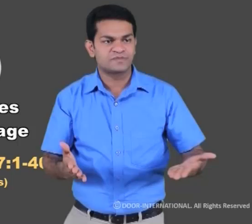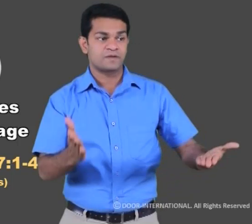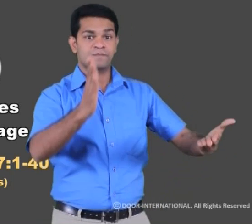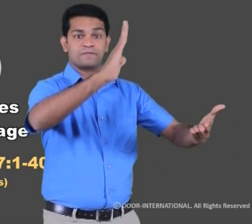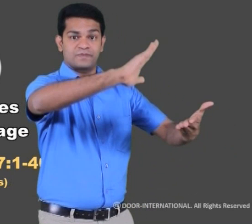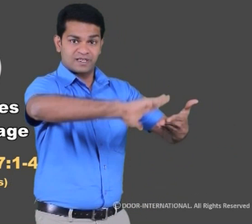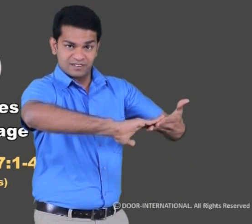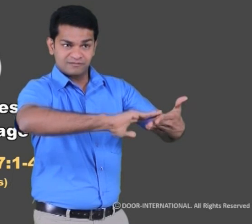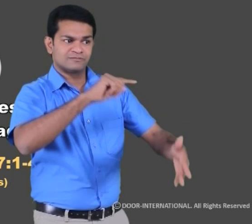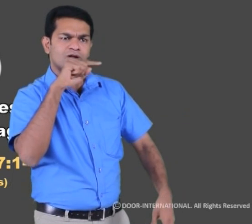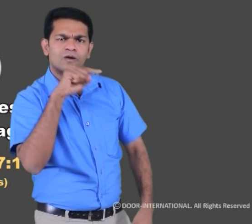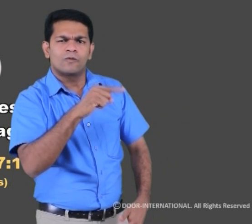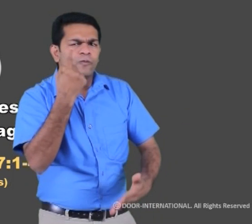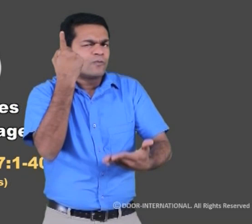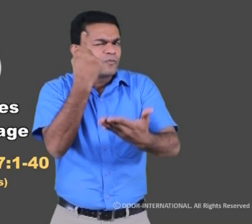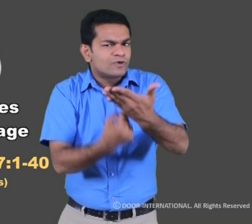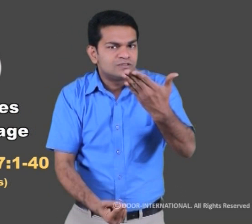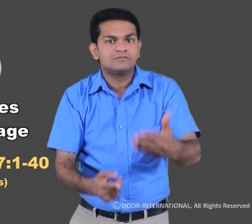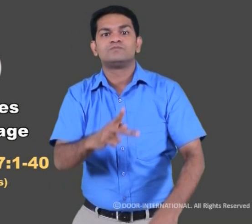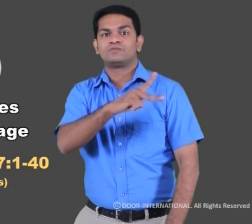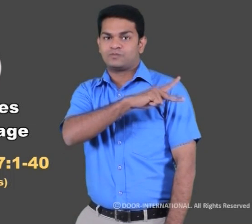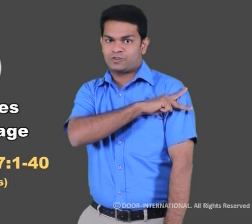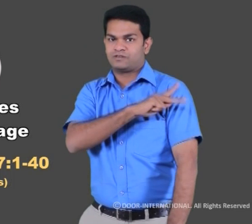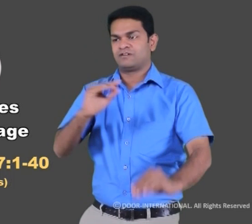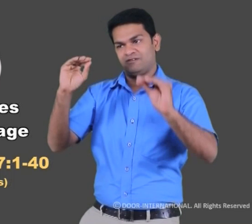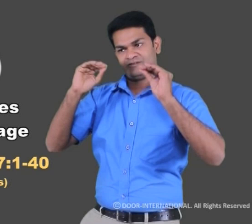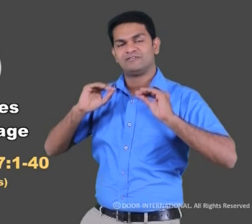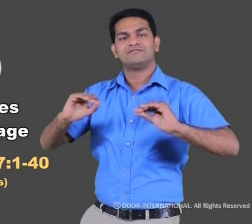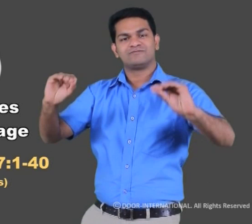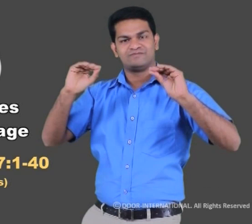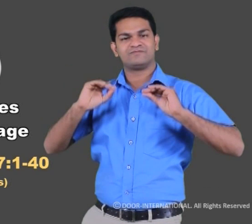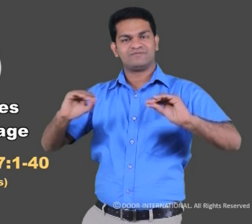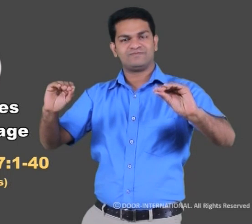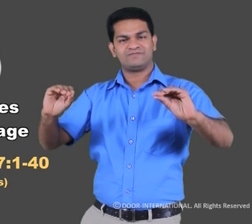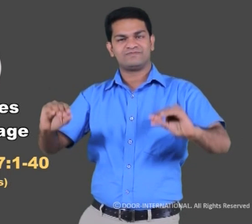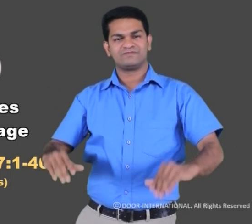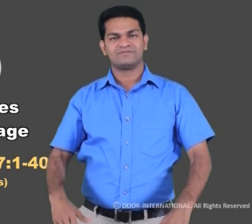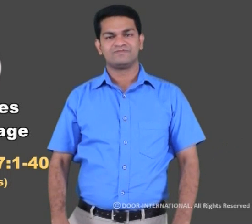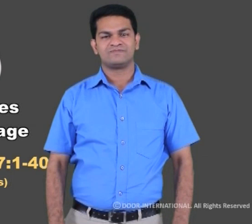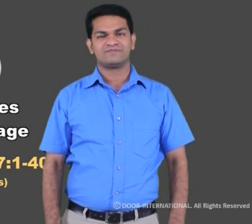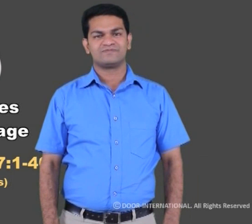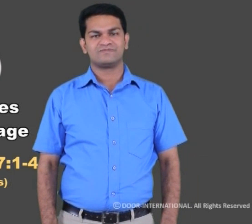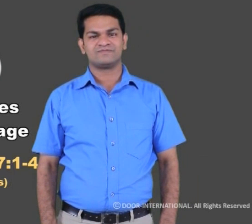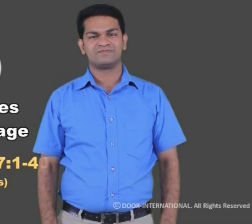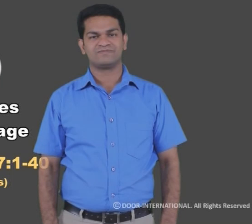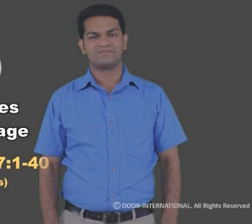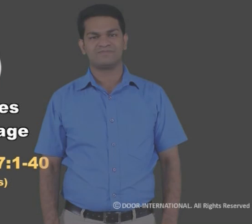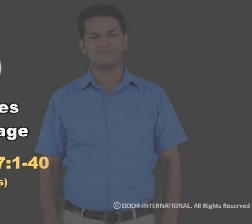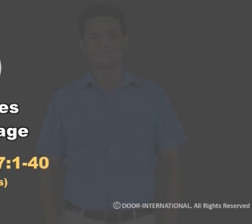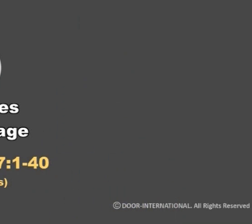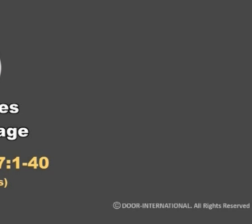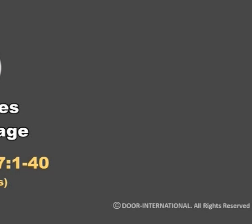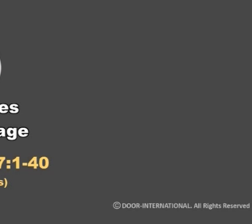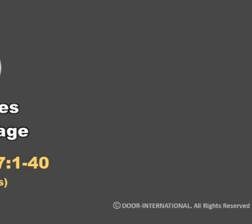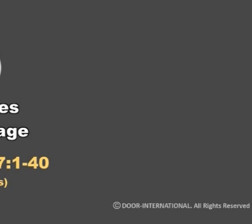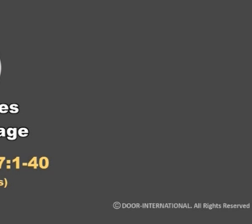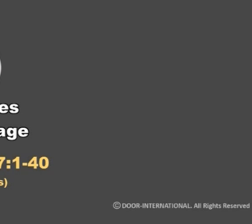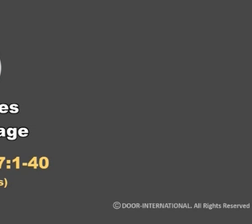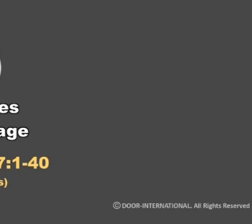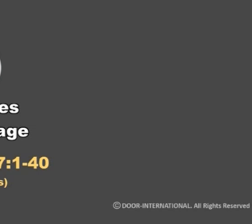Paul teaches about marriage